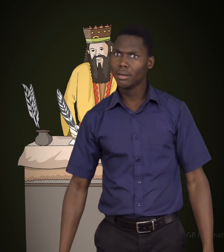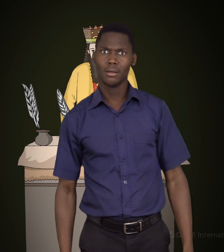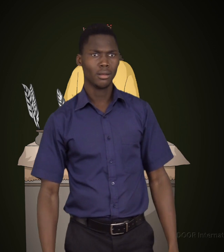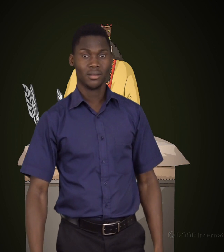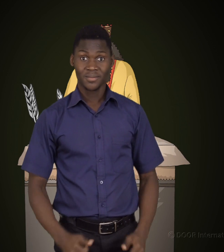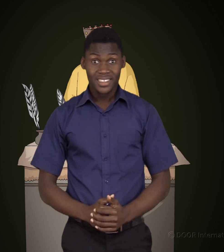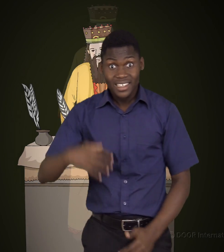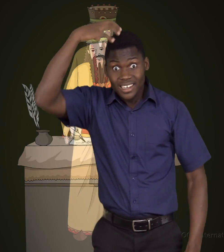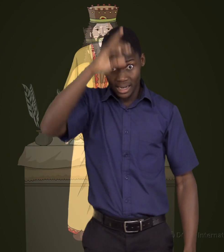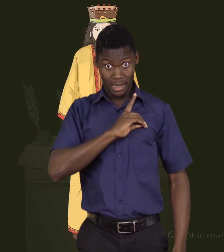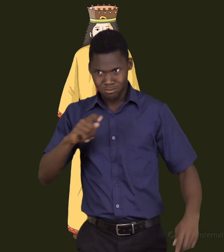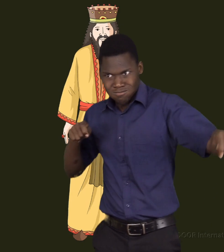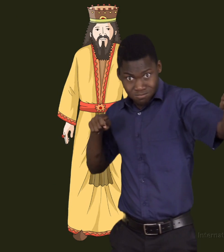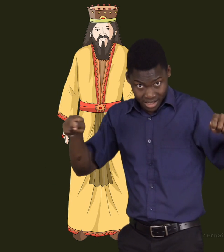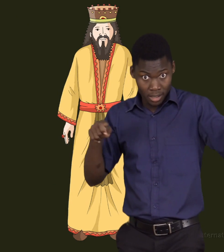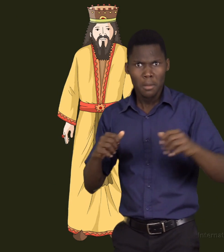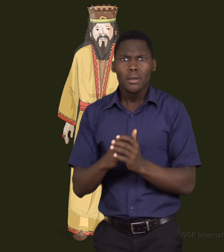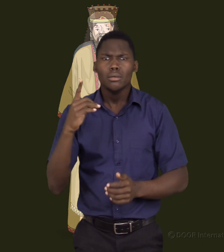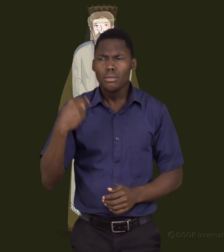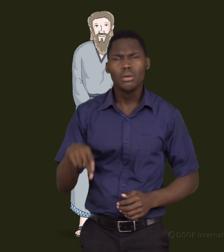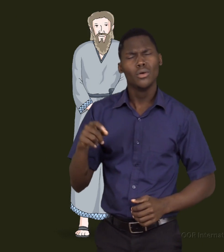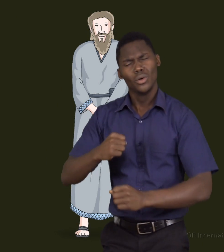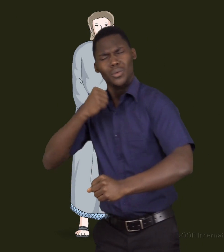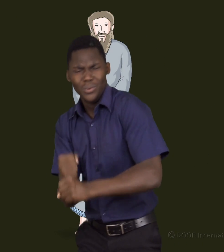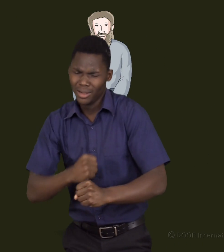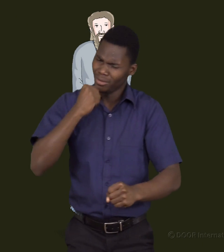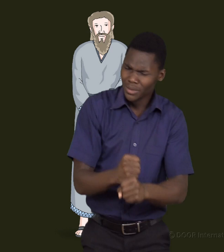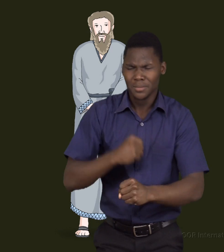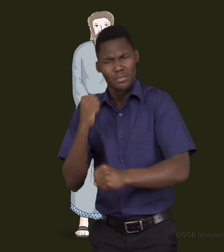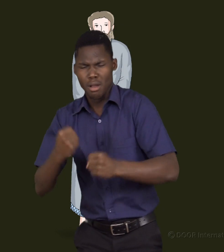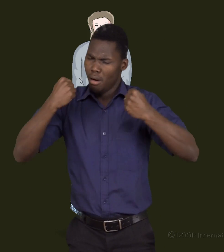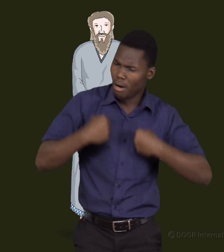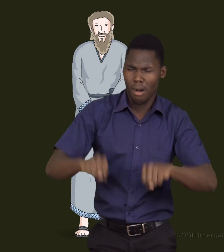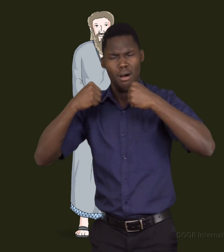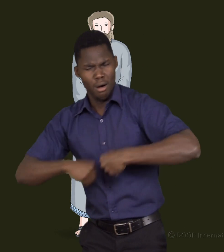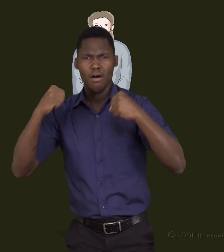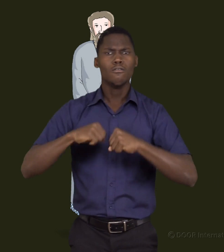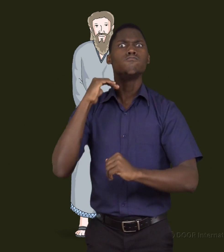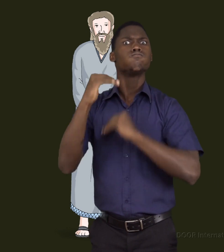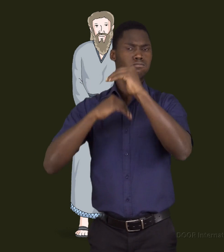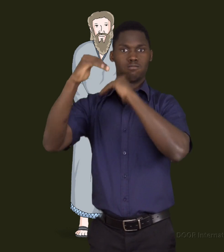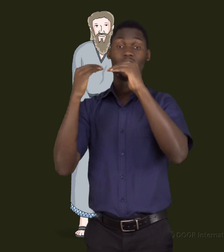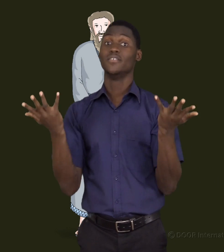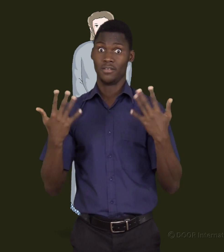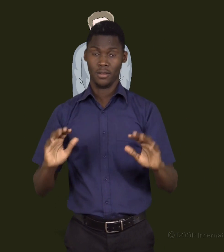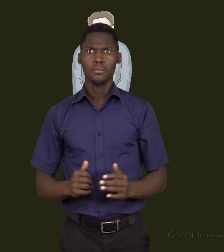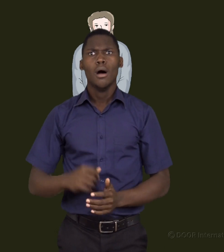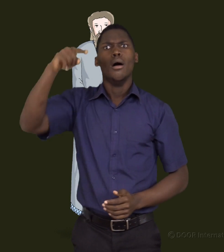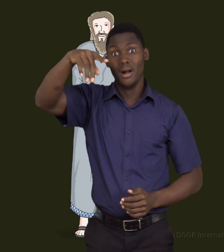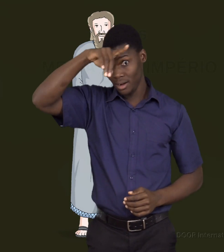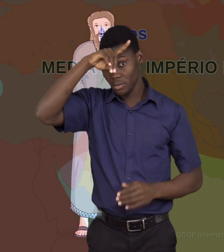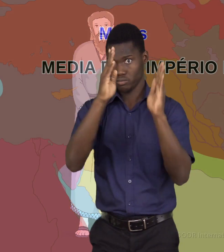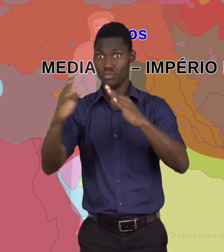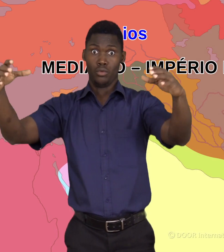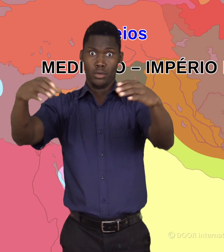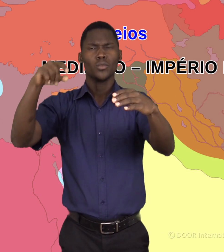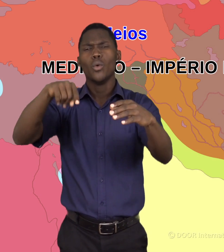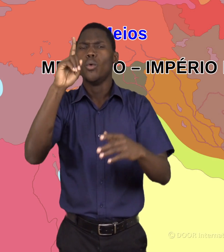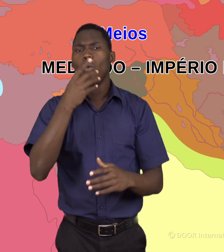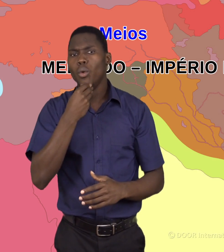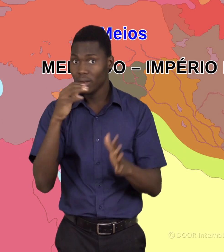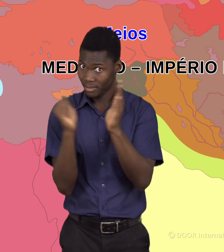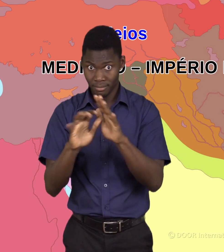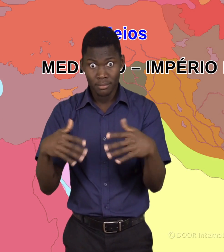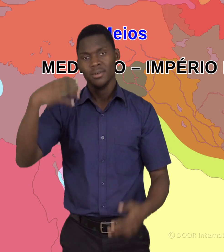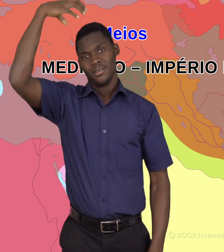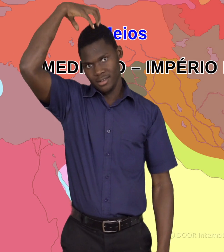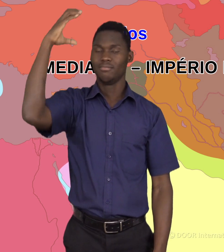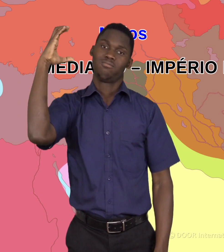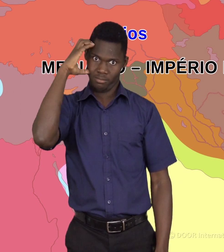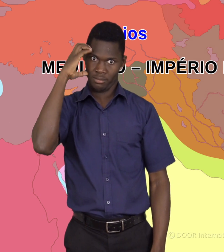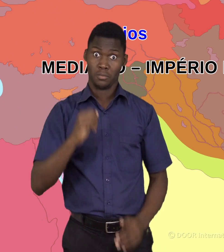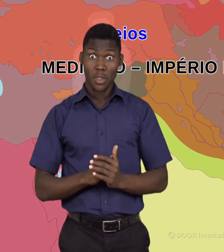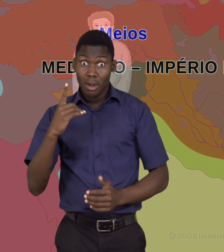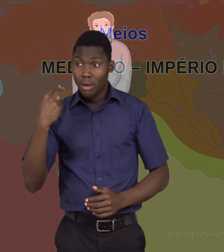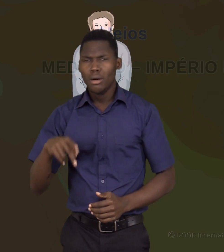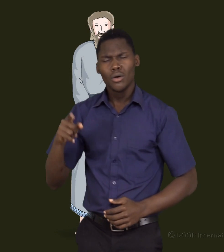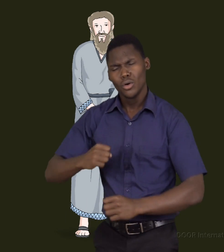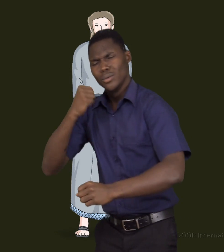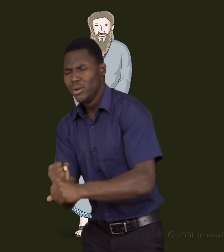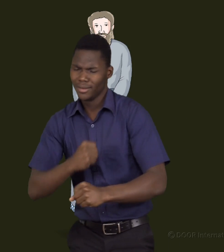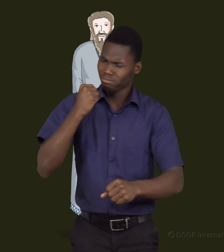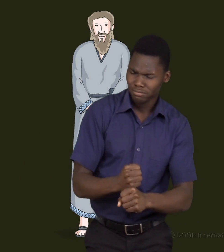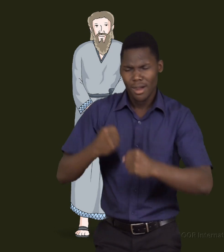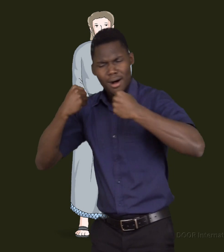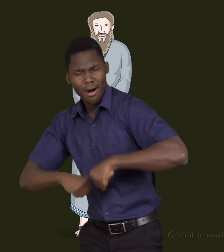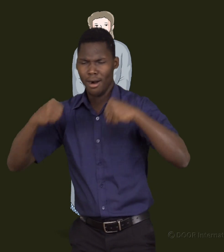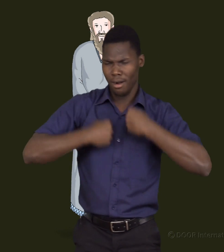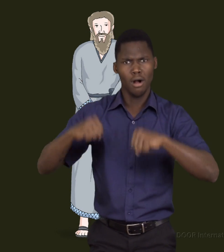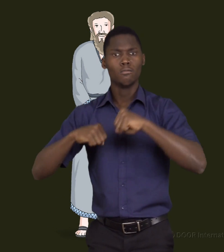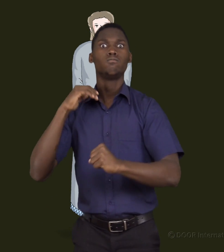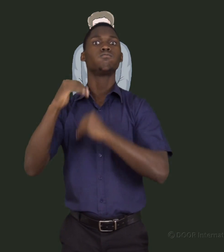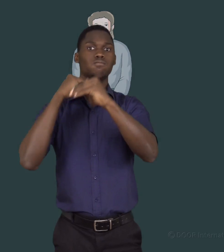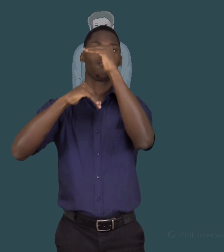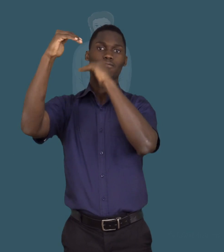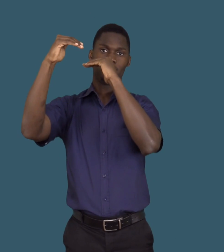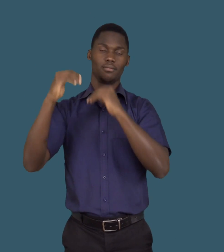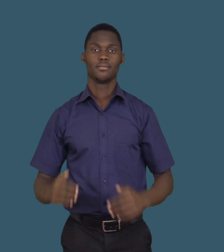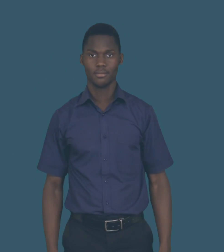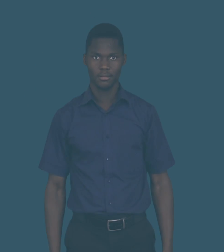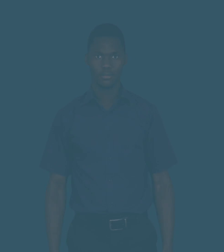So Daniel prospered during the reign of Darius and the reign of Cyrus the Persian.